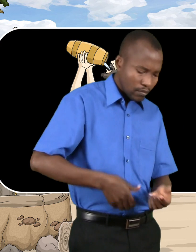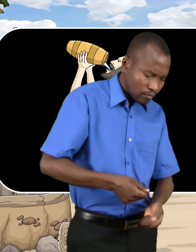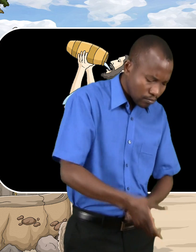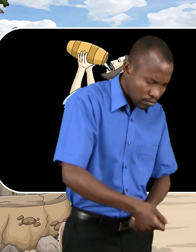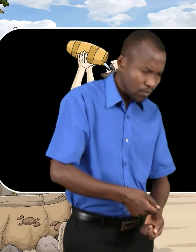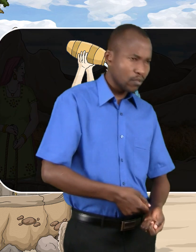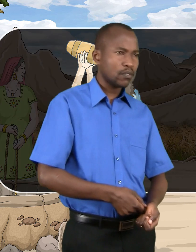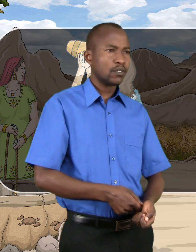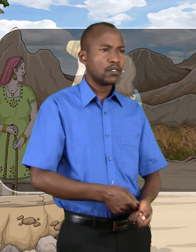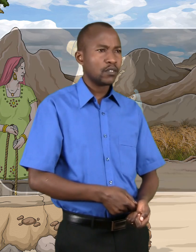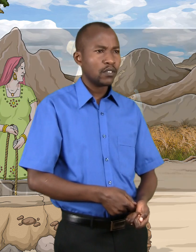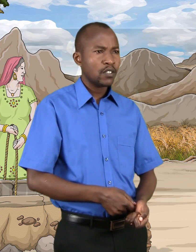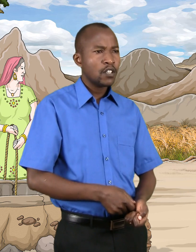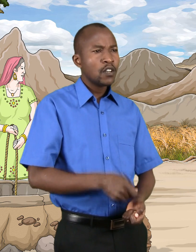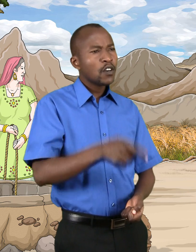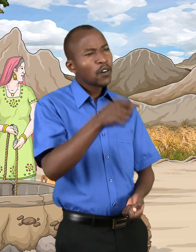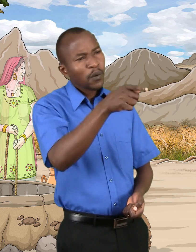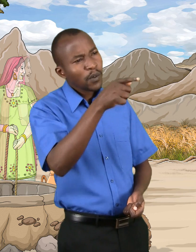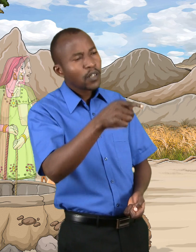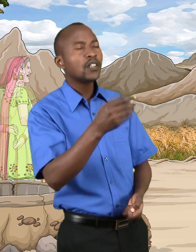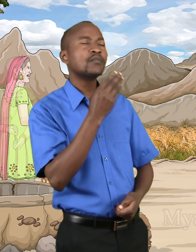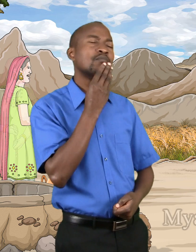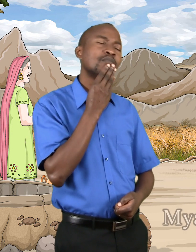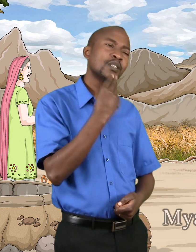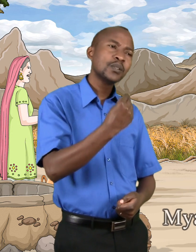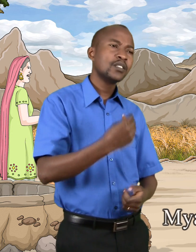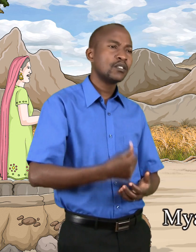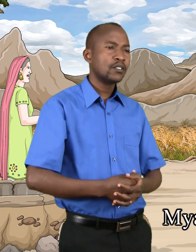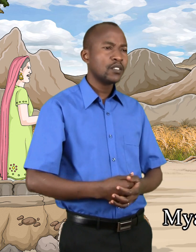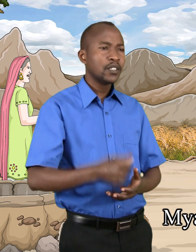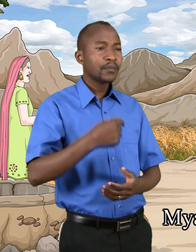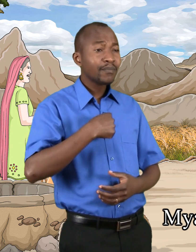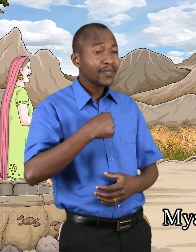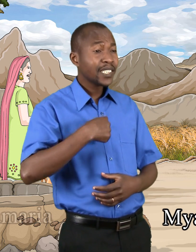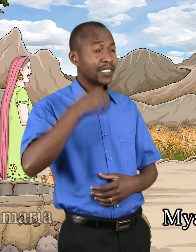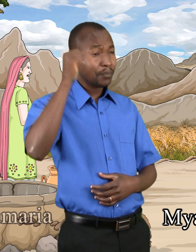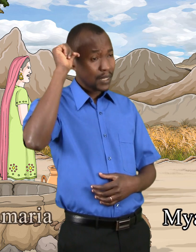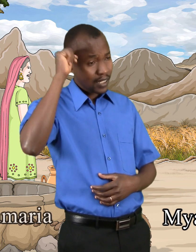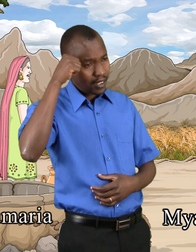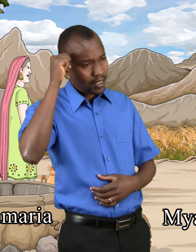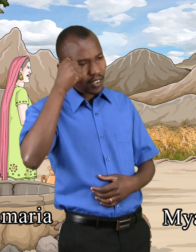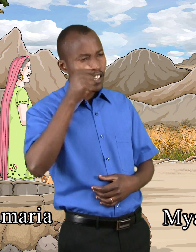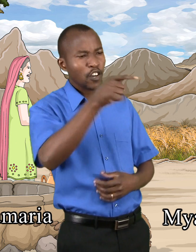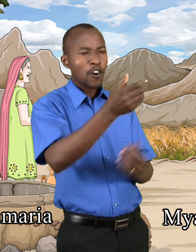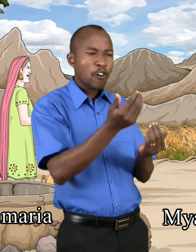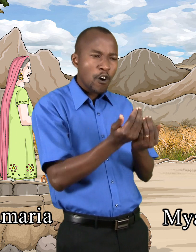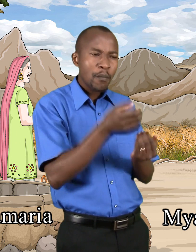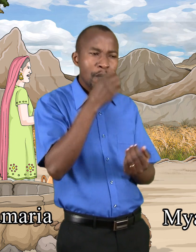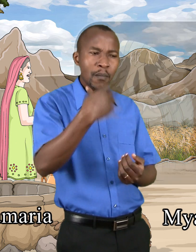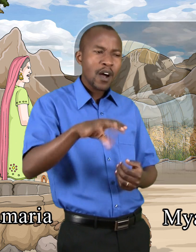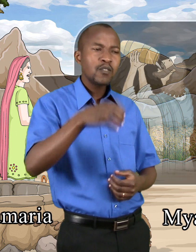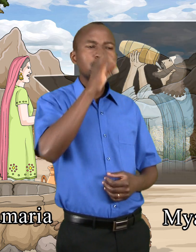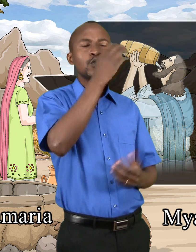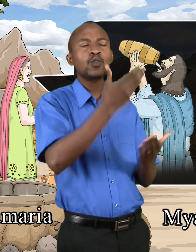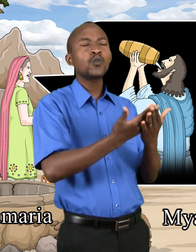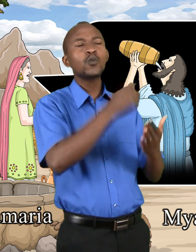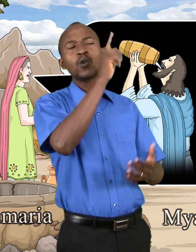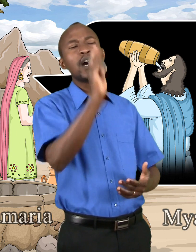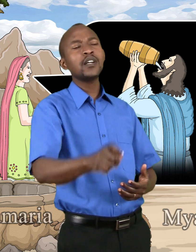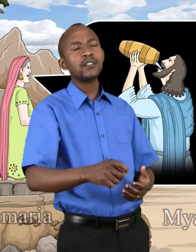(His disciples had gone into the town to buy food.) “You are a Jew,” said the woman.